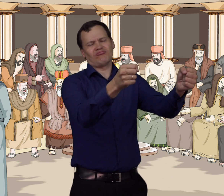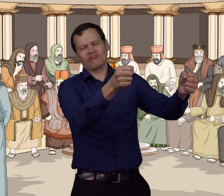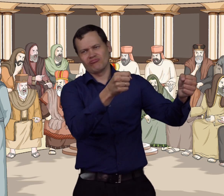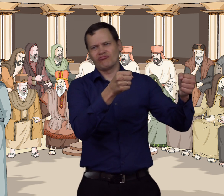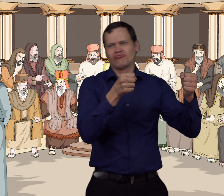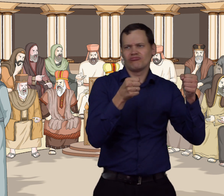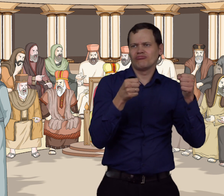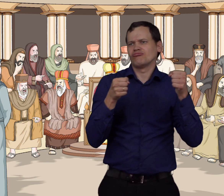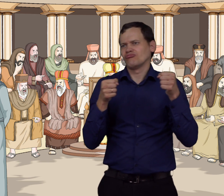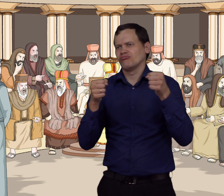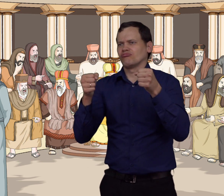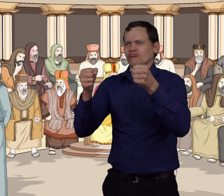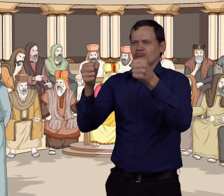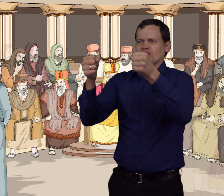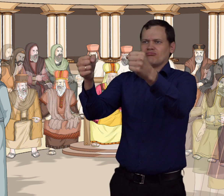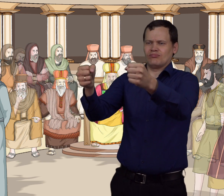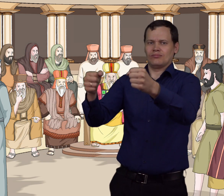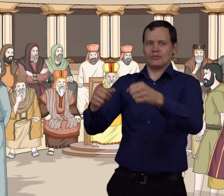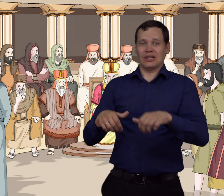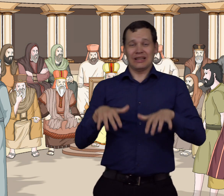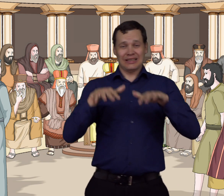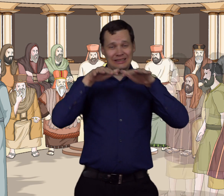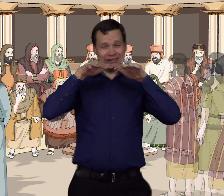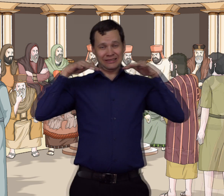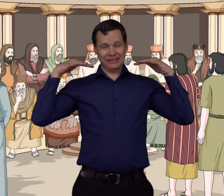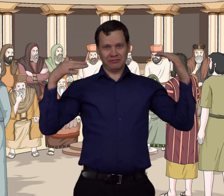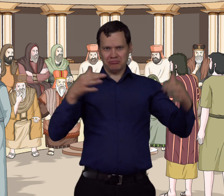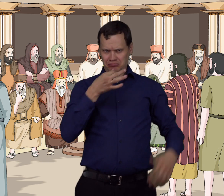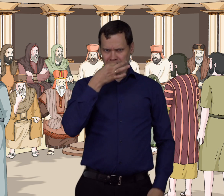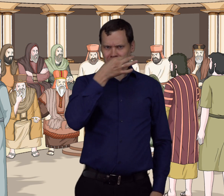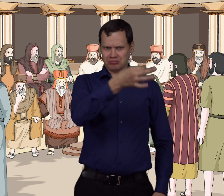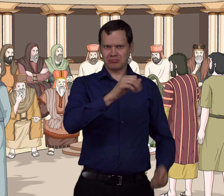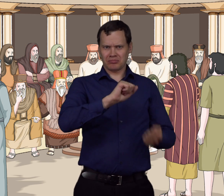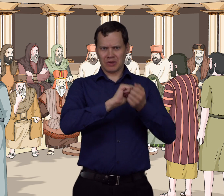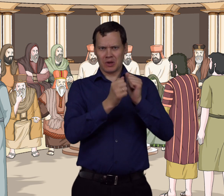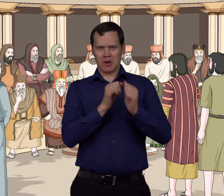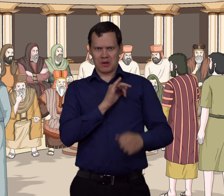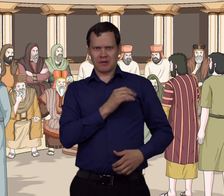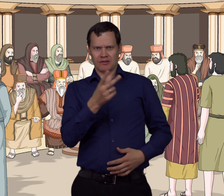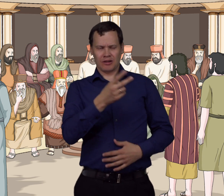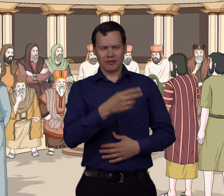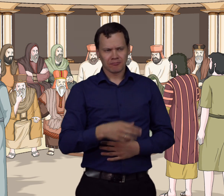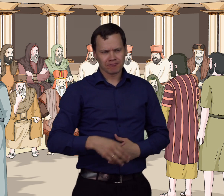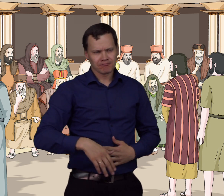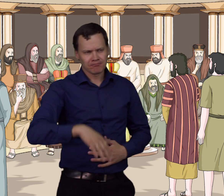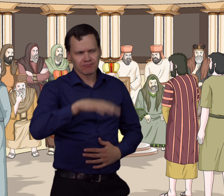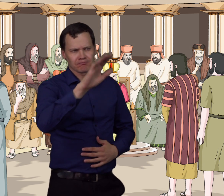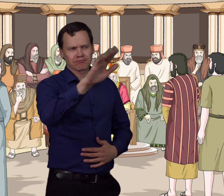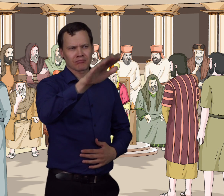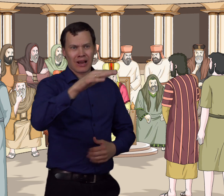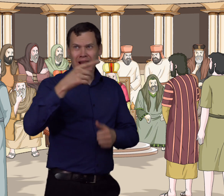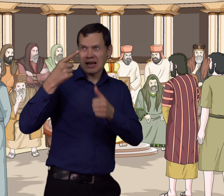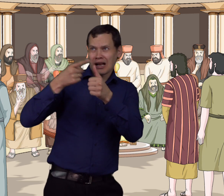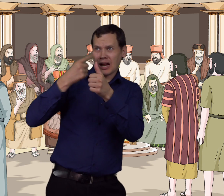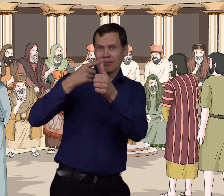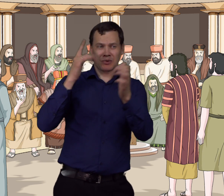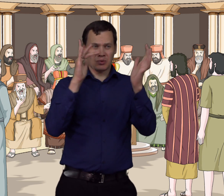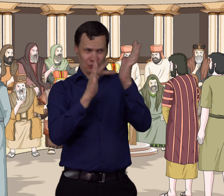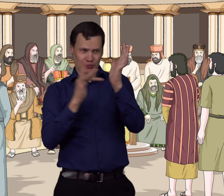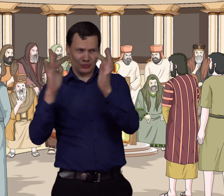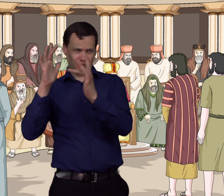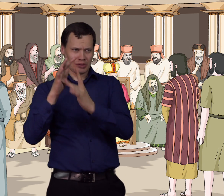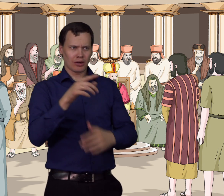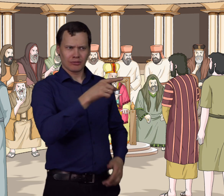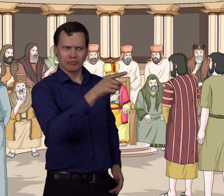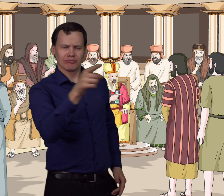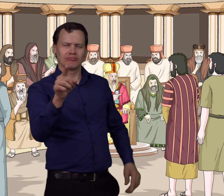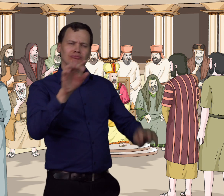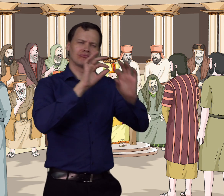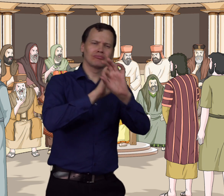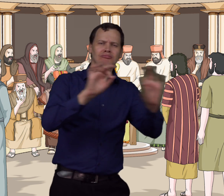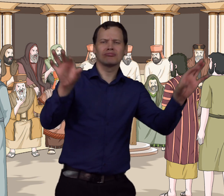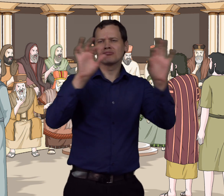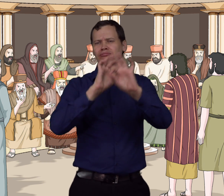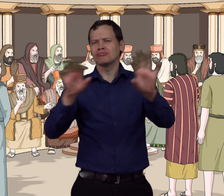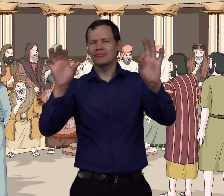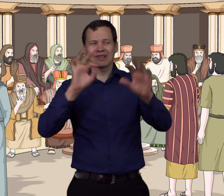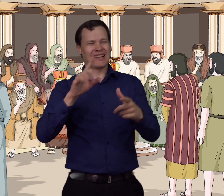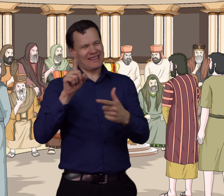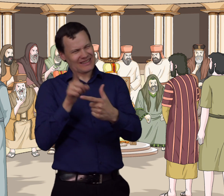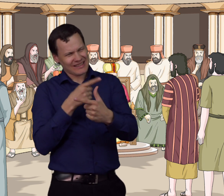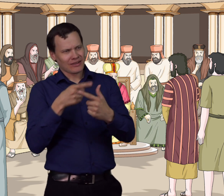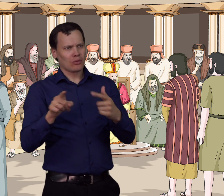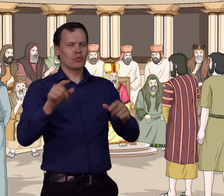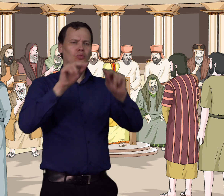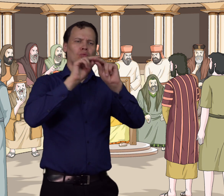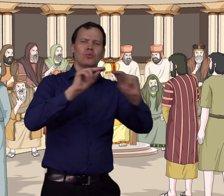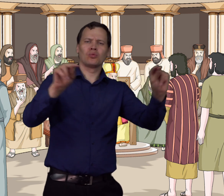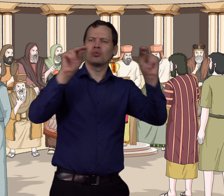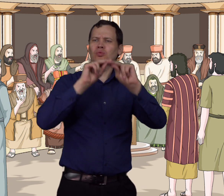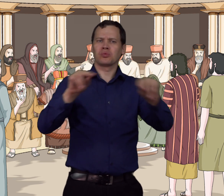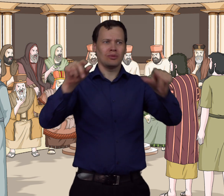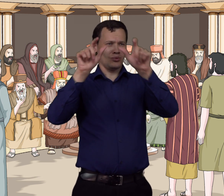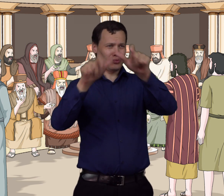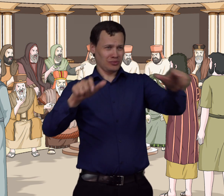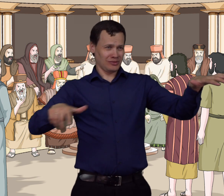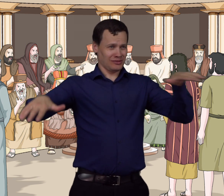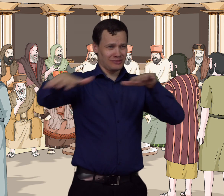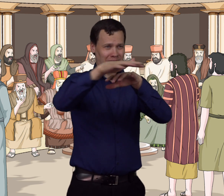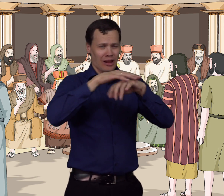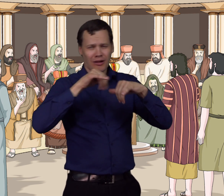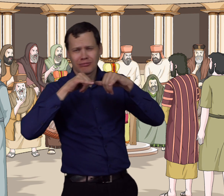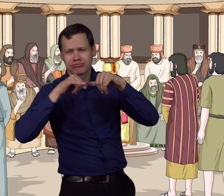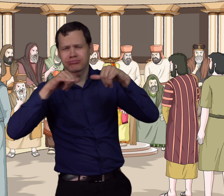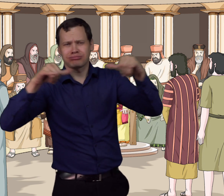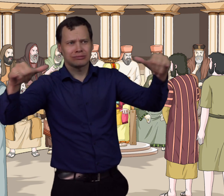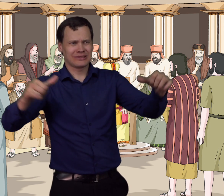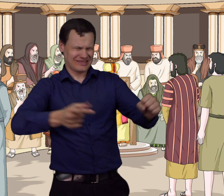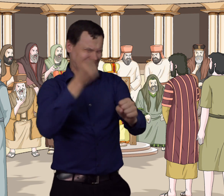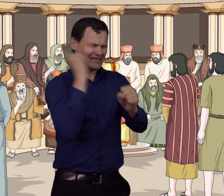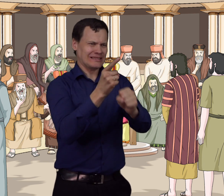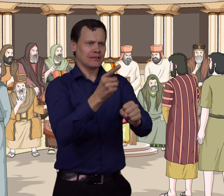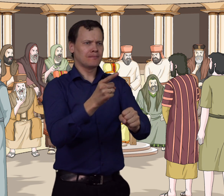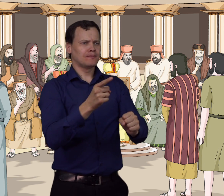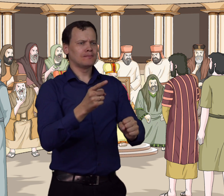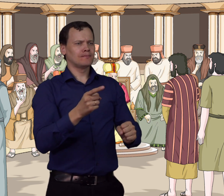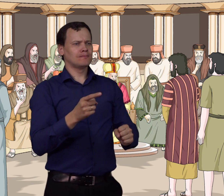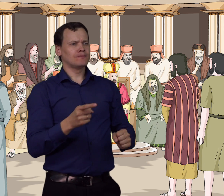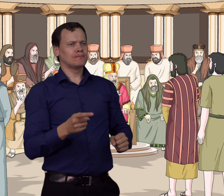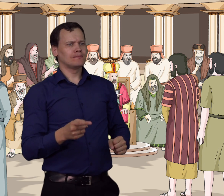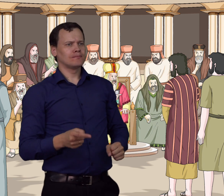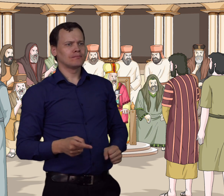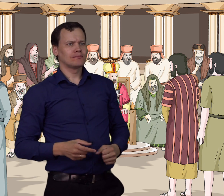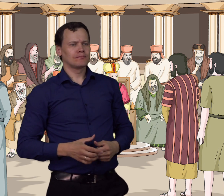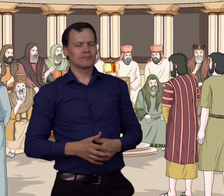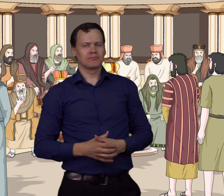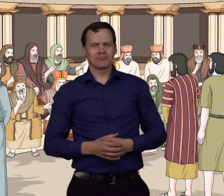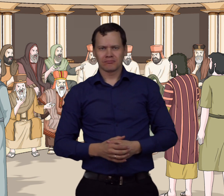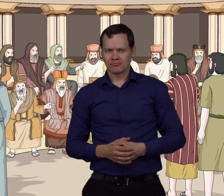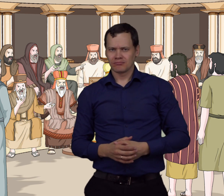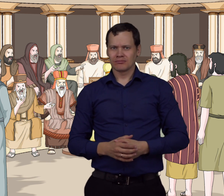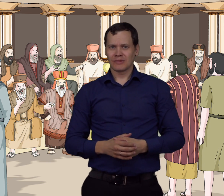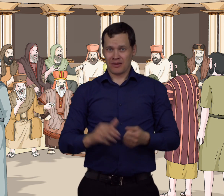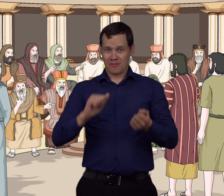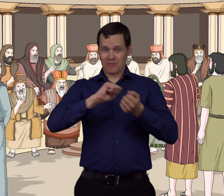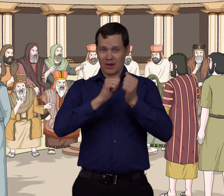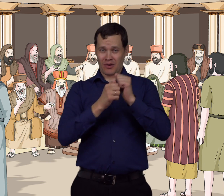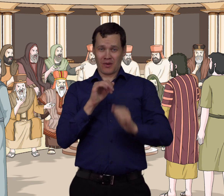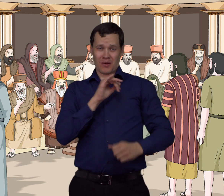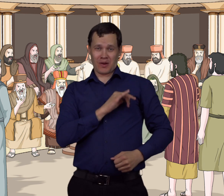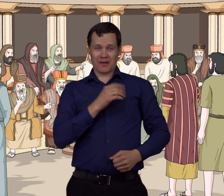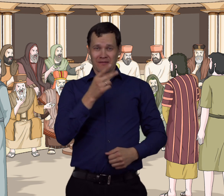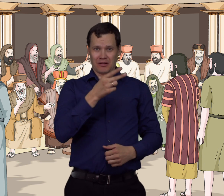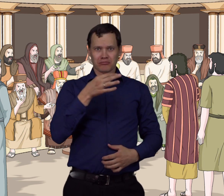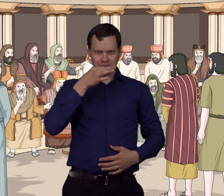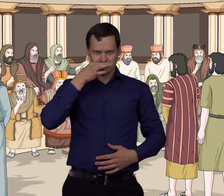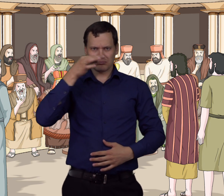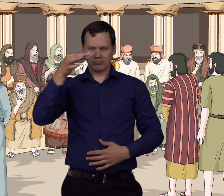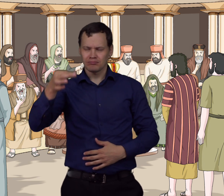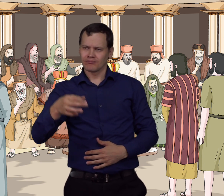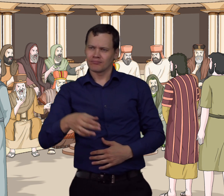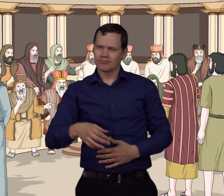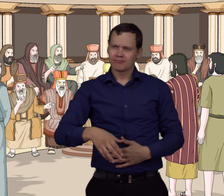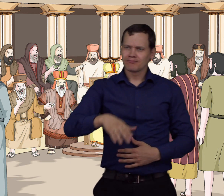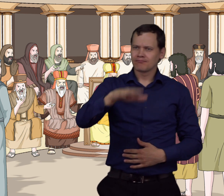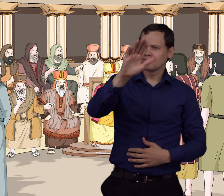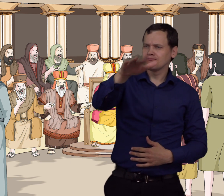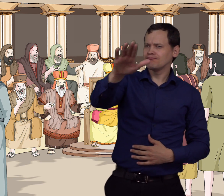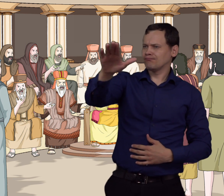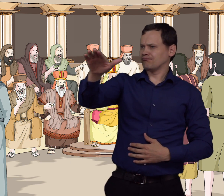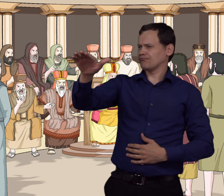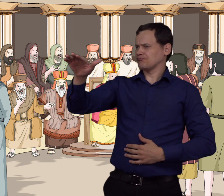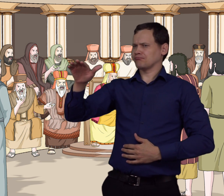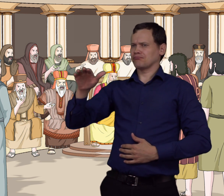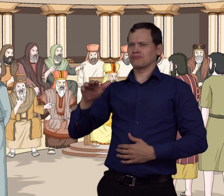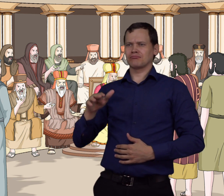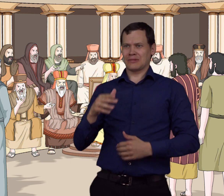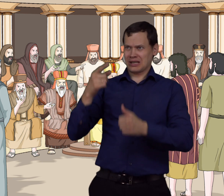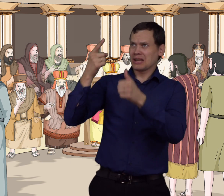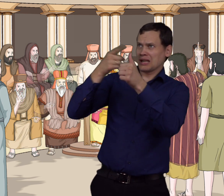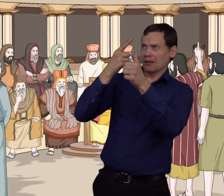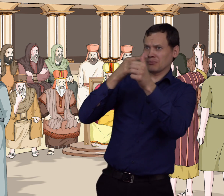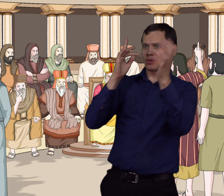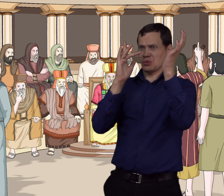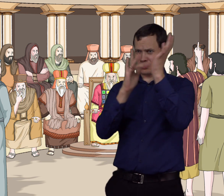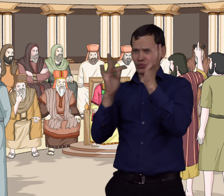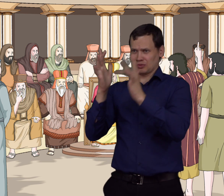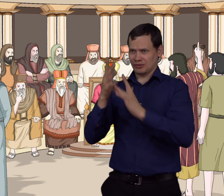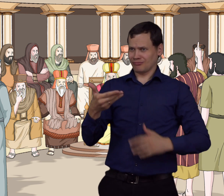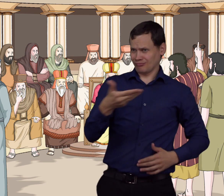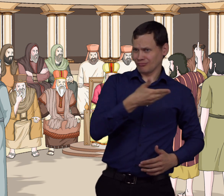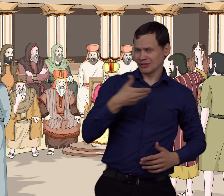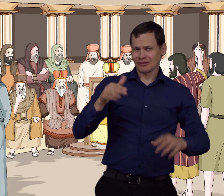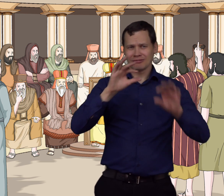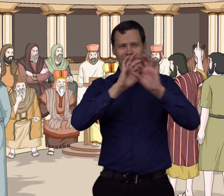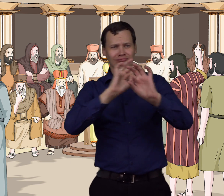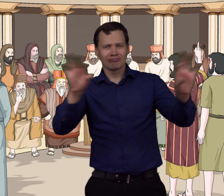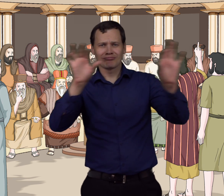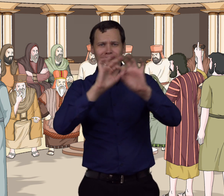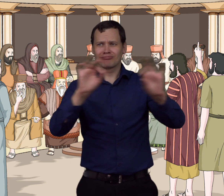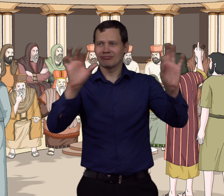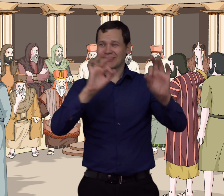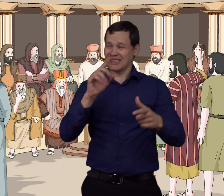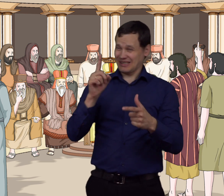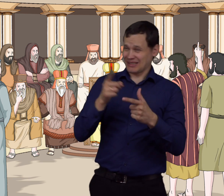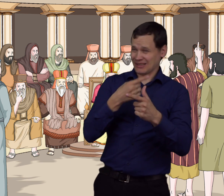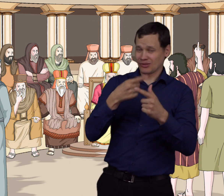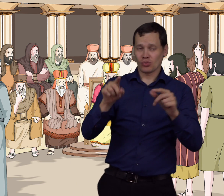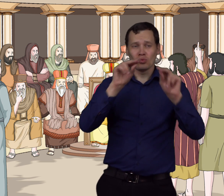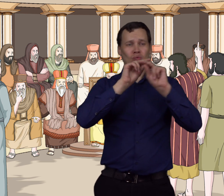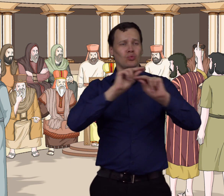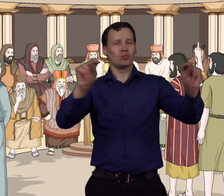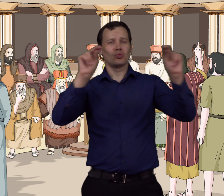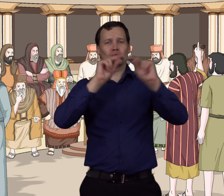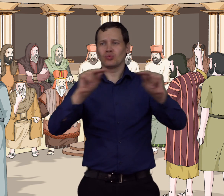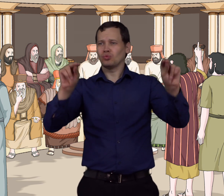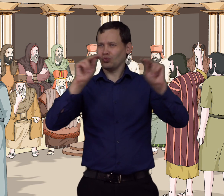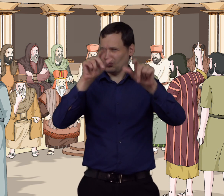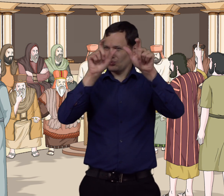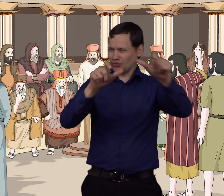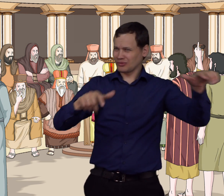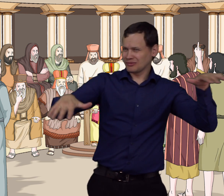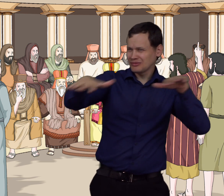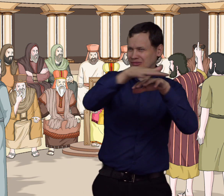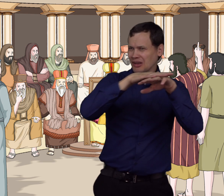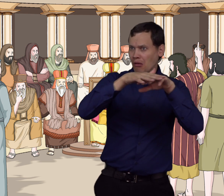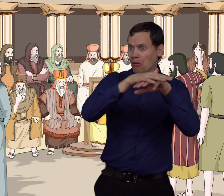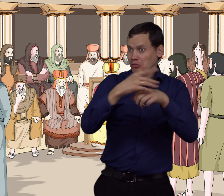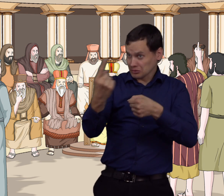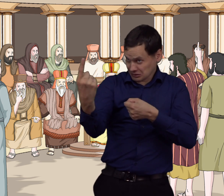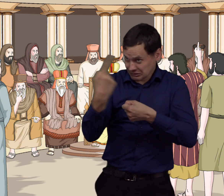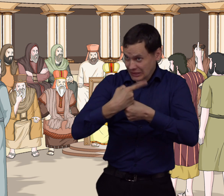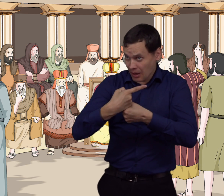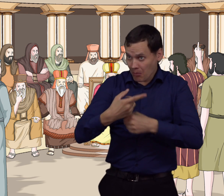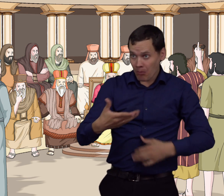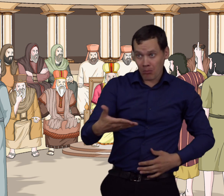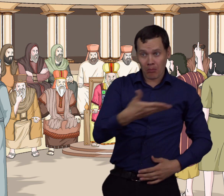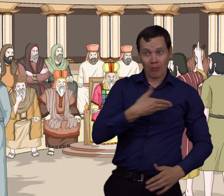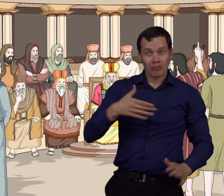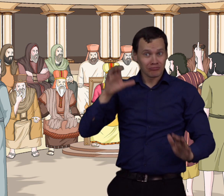Then they called them in again and commanded them not to speak or teach at all in the name of Jesus.